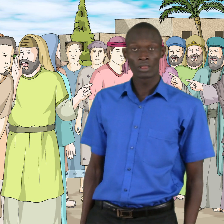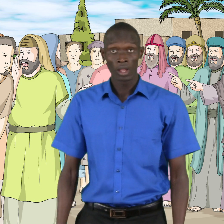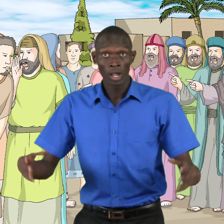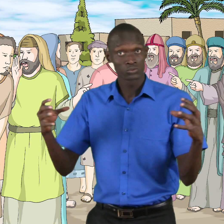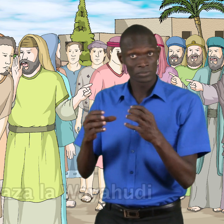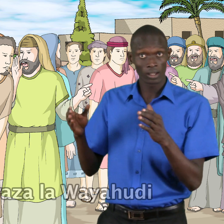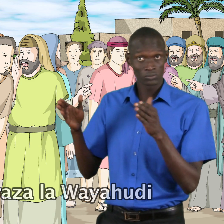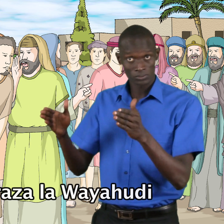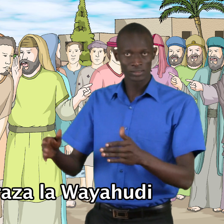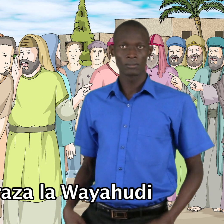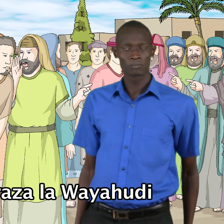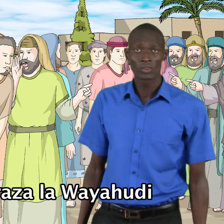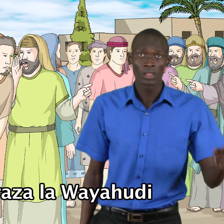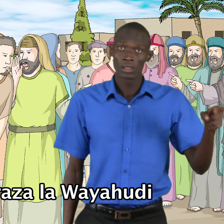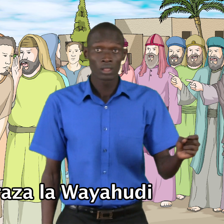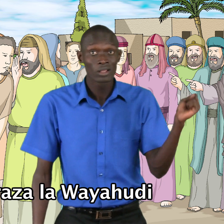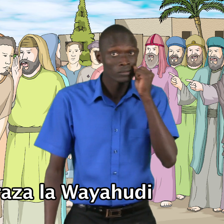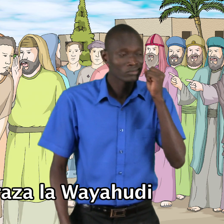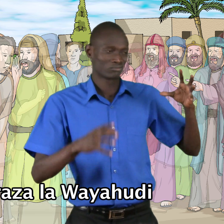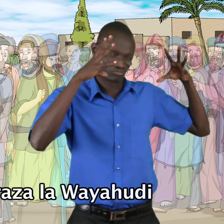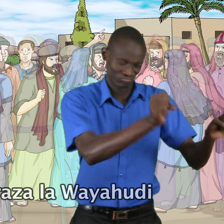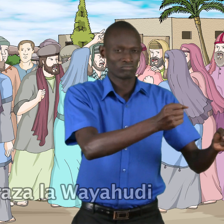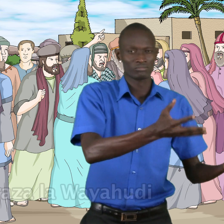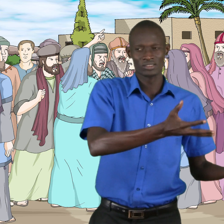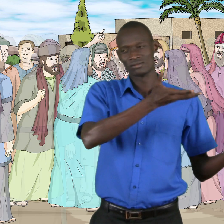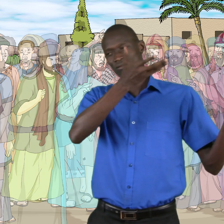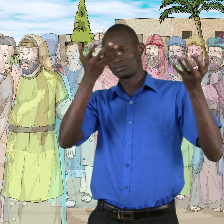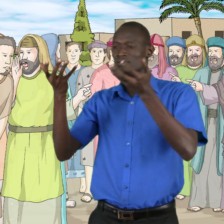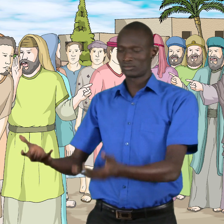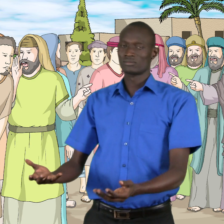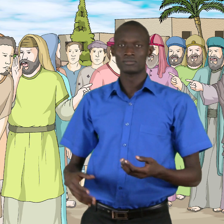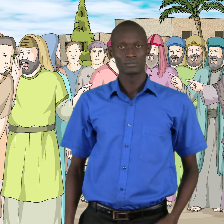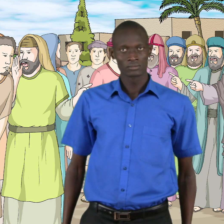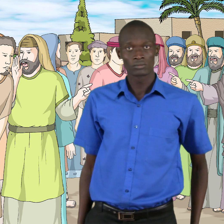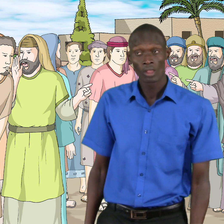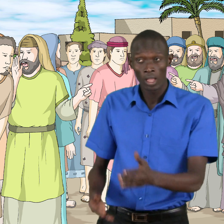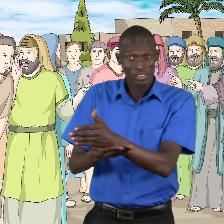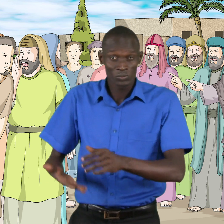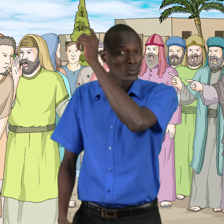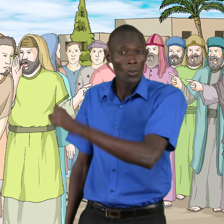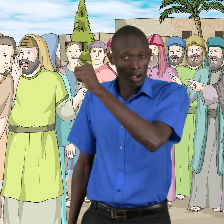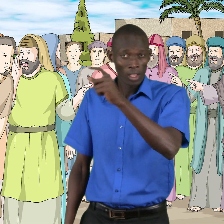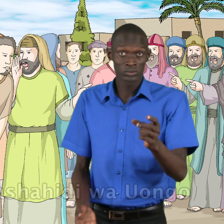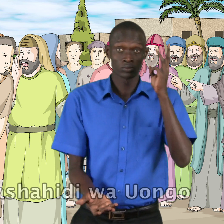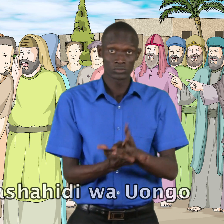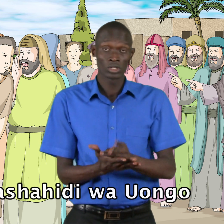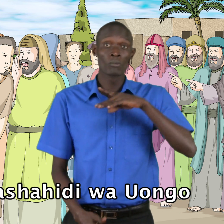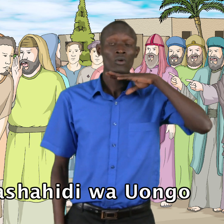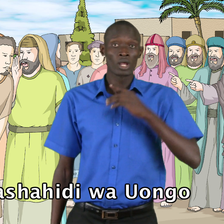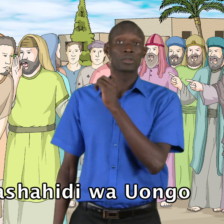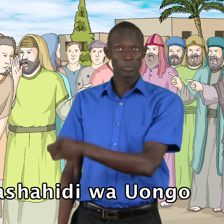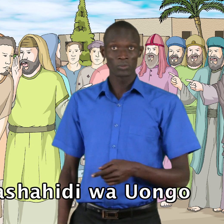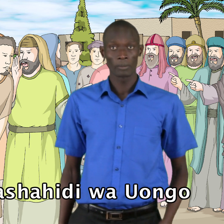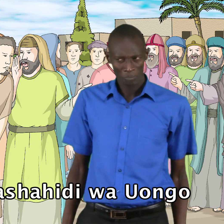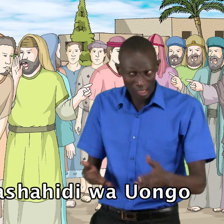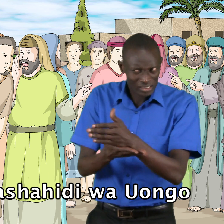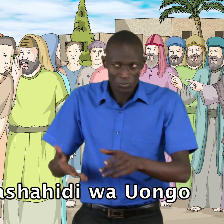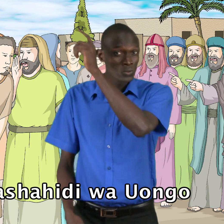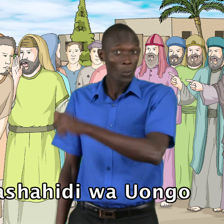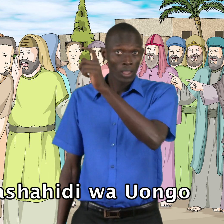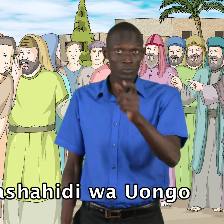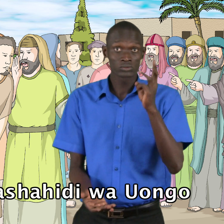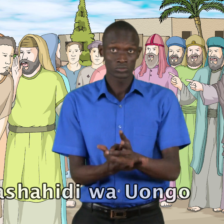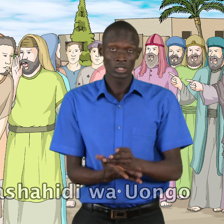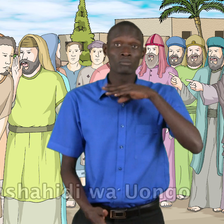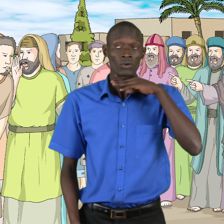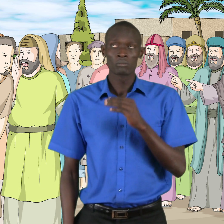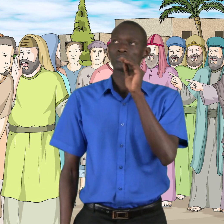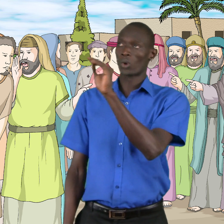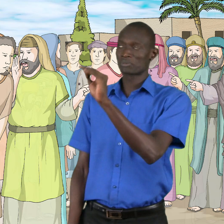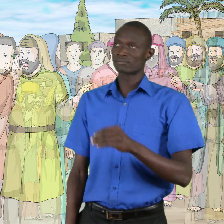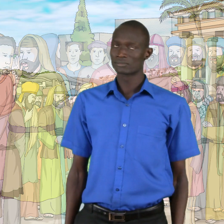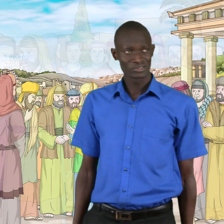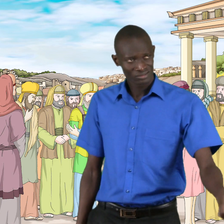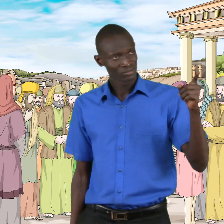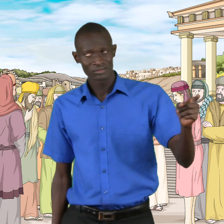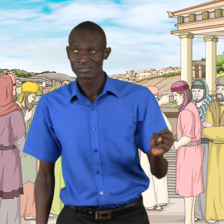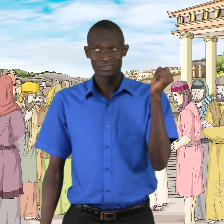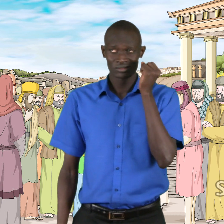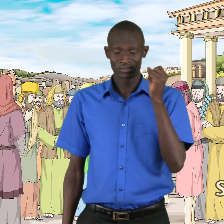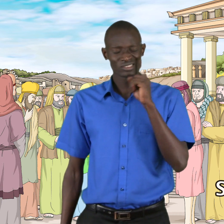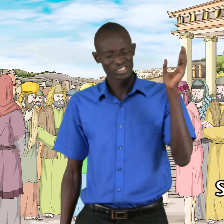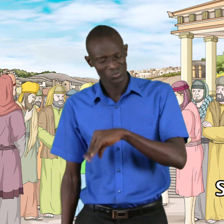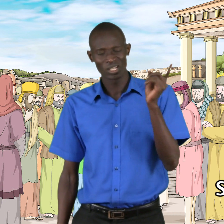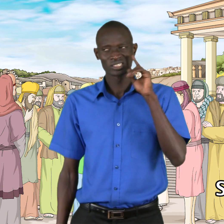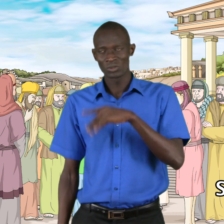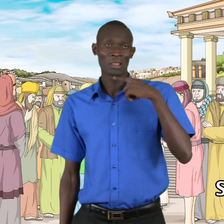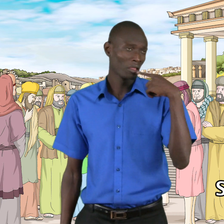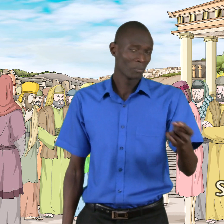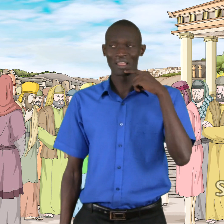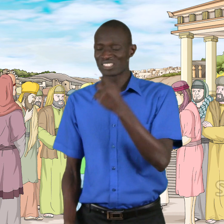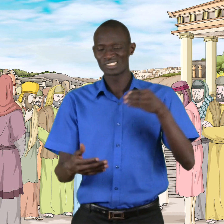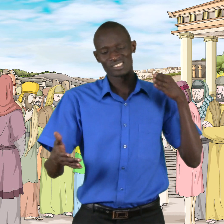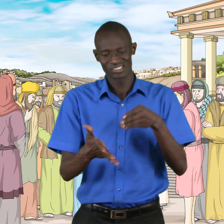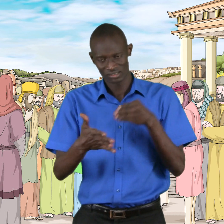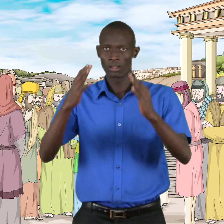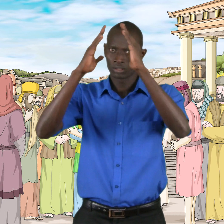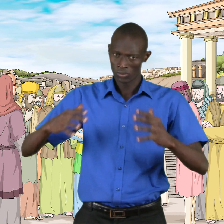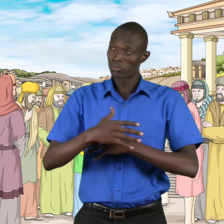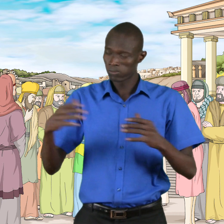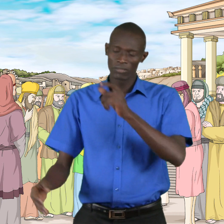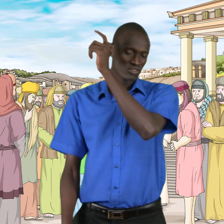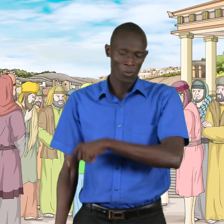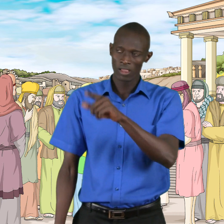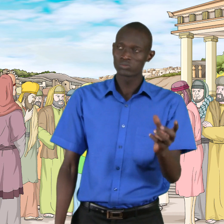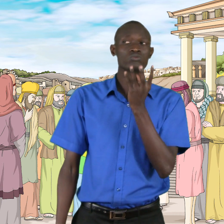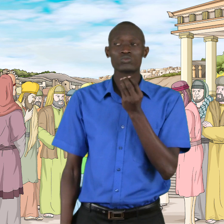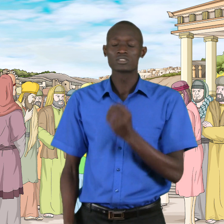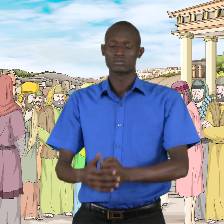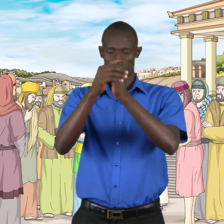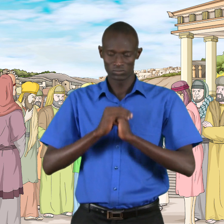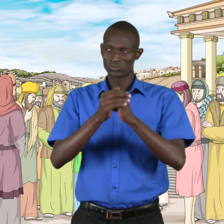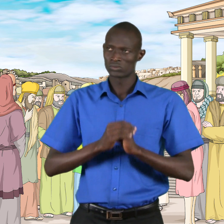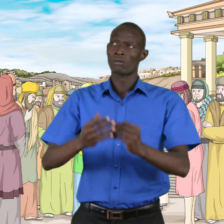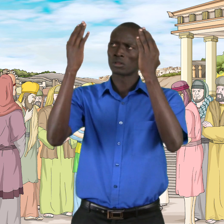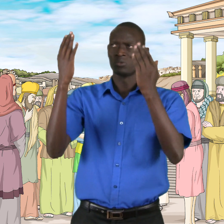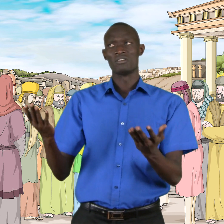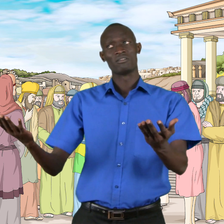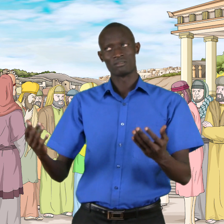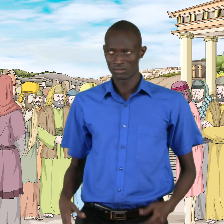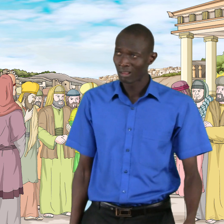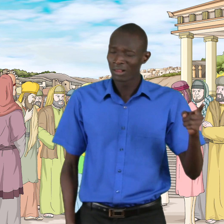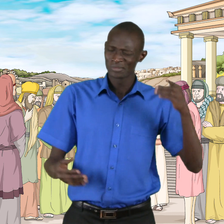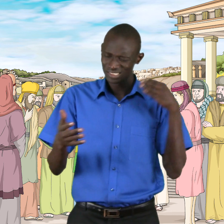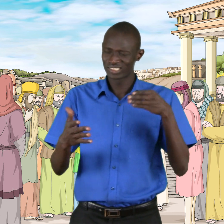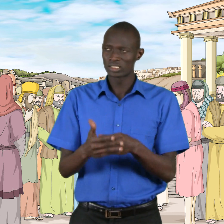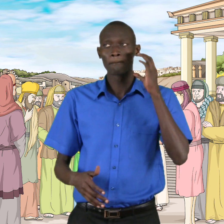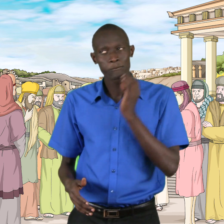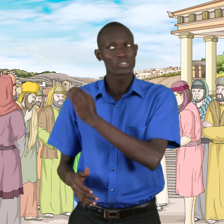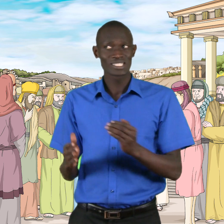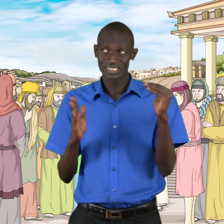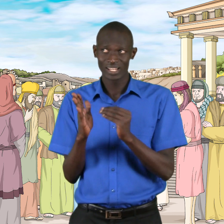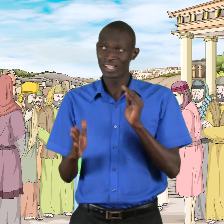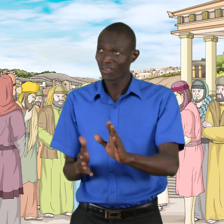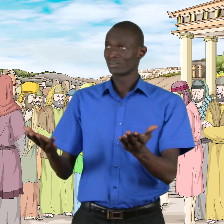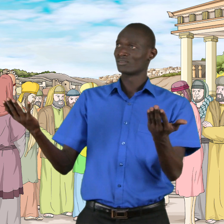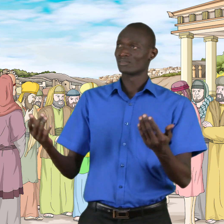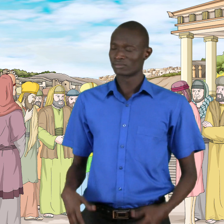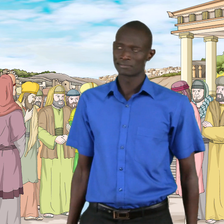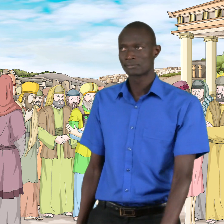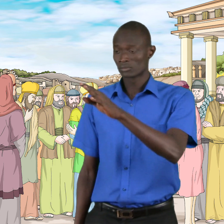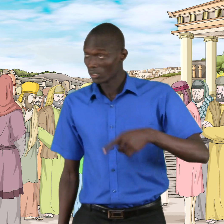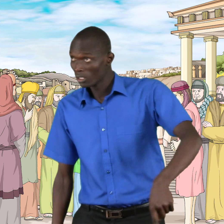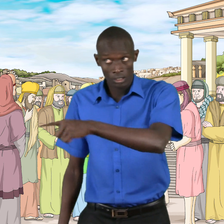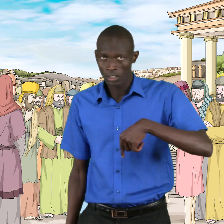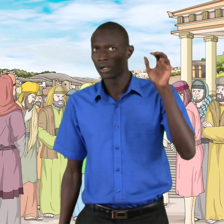They seized him and brought him before the Sanhedrin, where they presented false witnesses who said, “This man never stops speaking against this holy place and against the law.